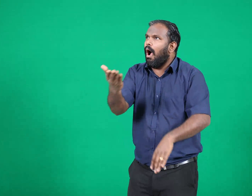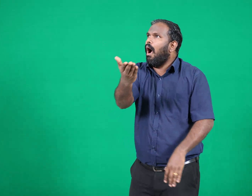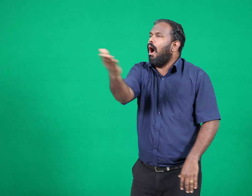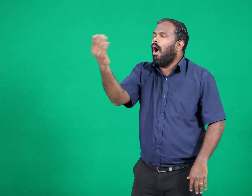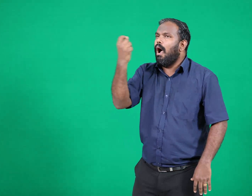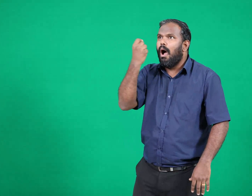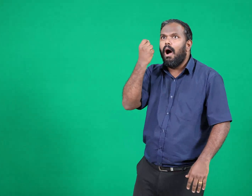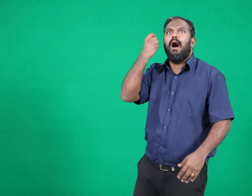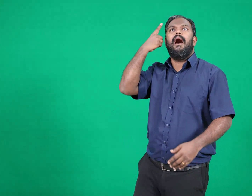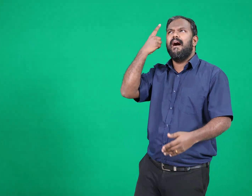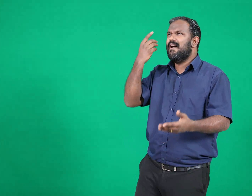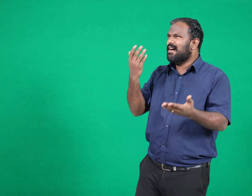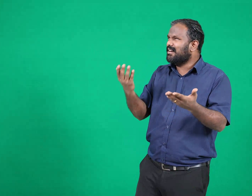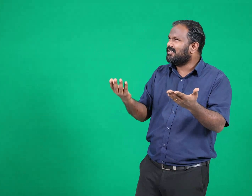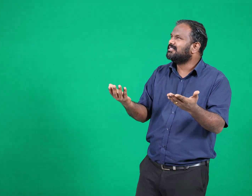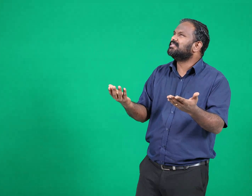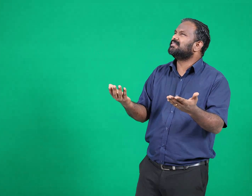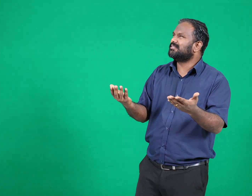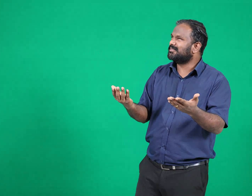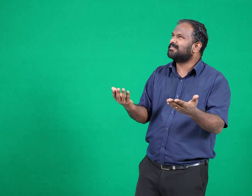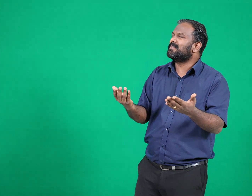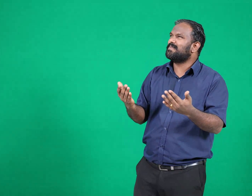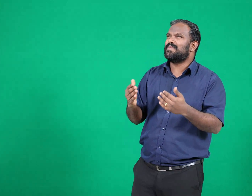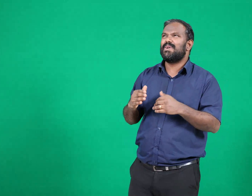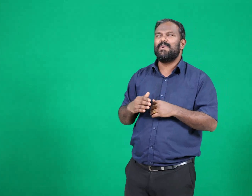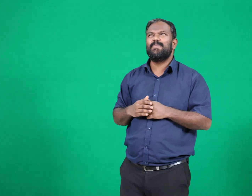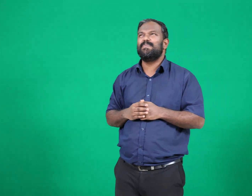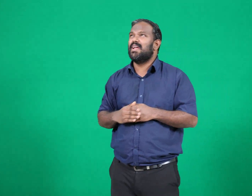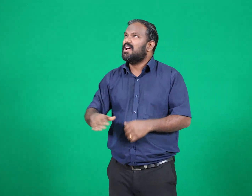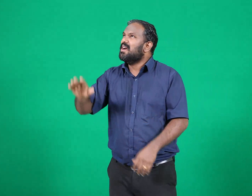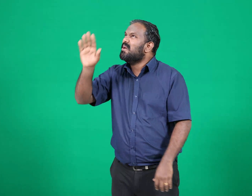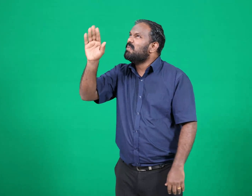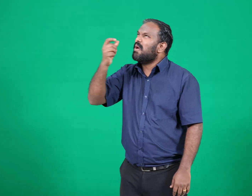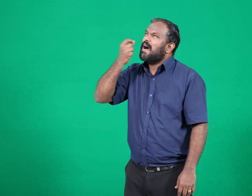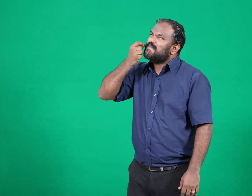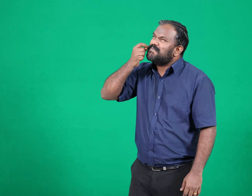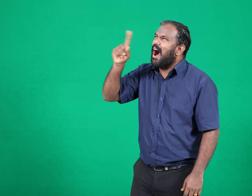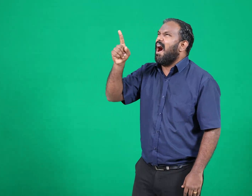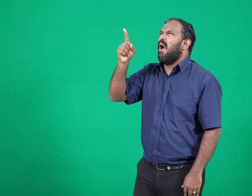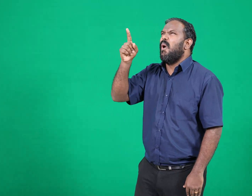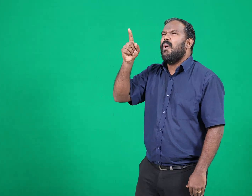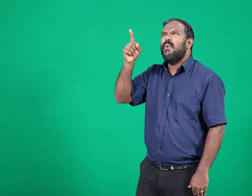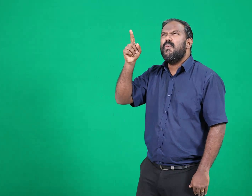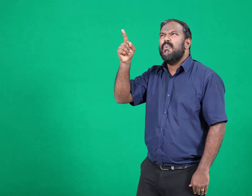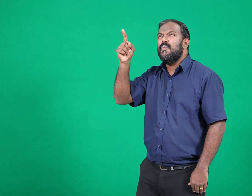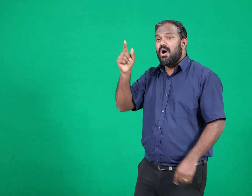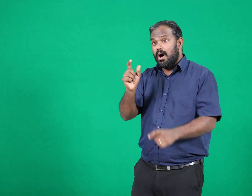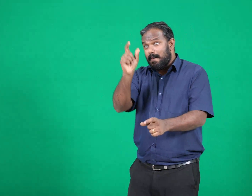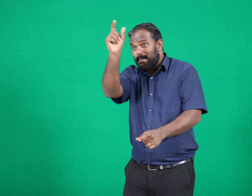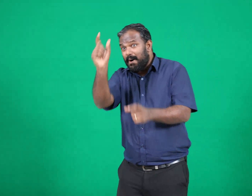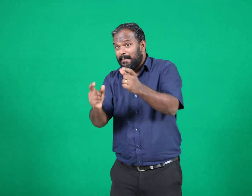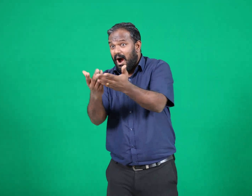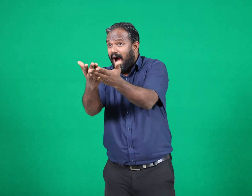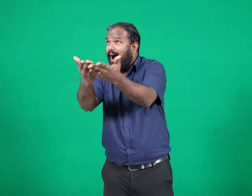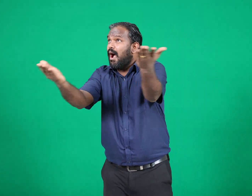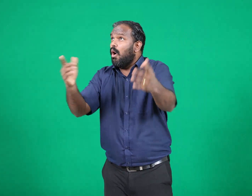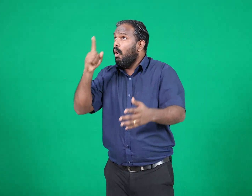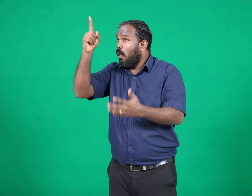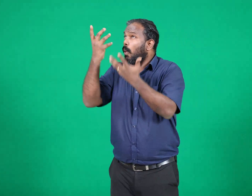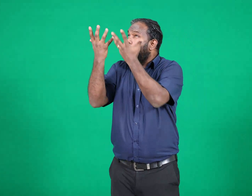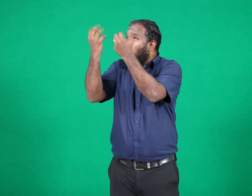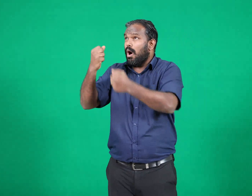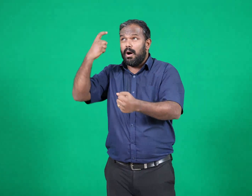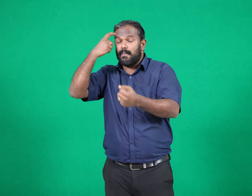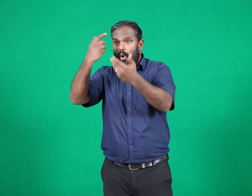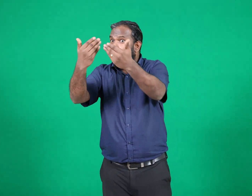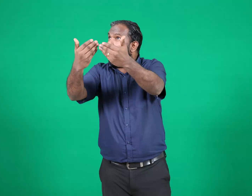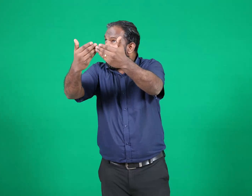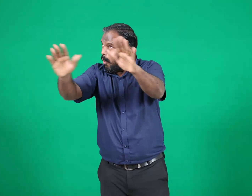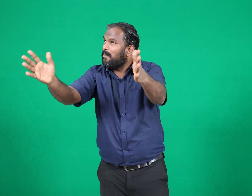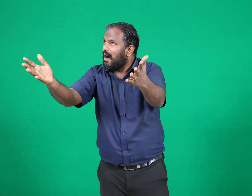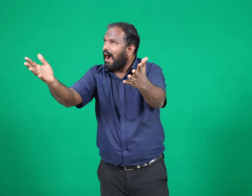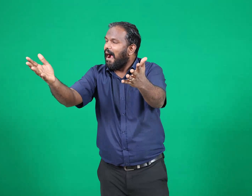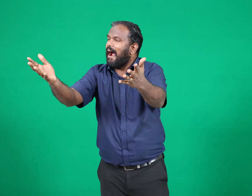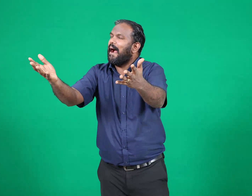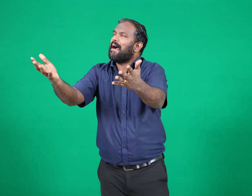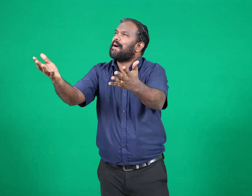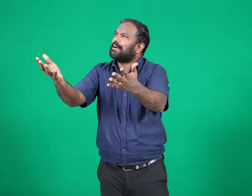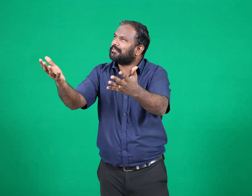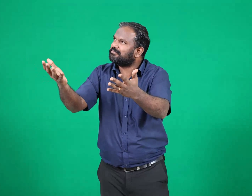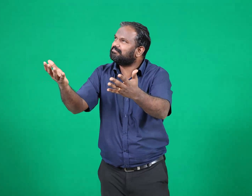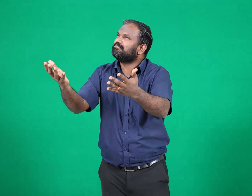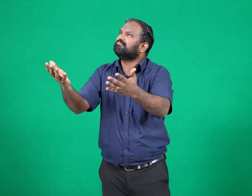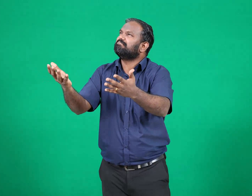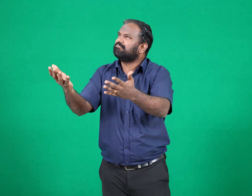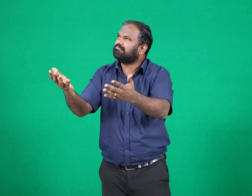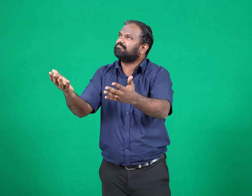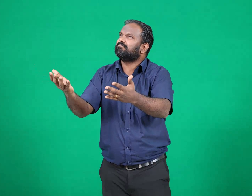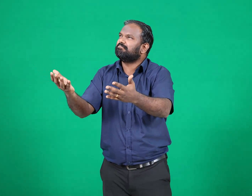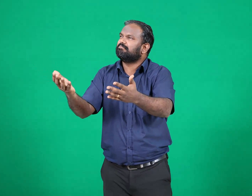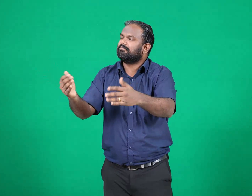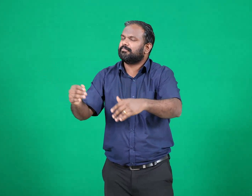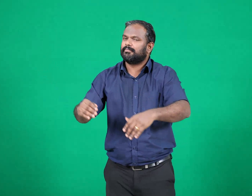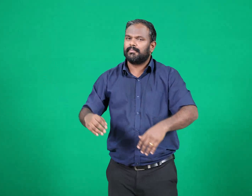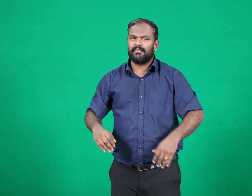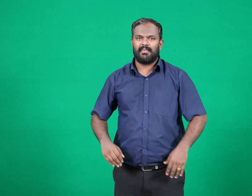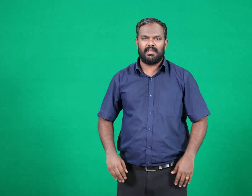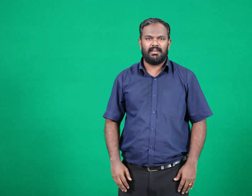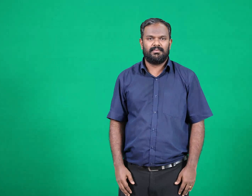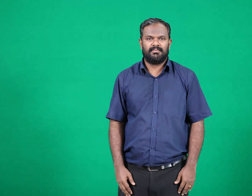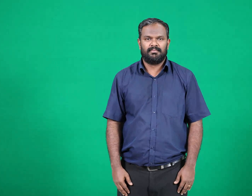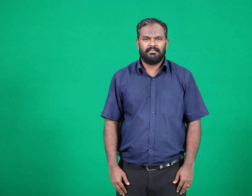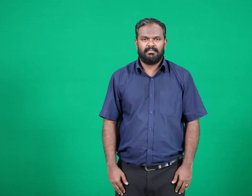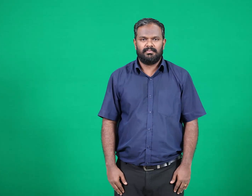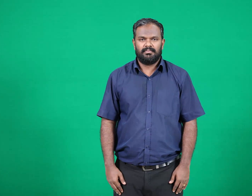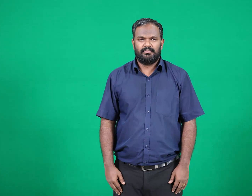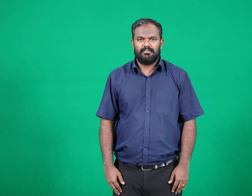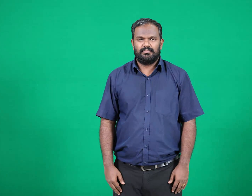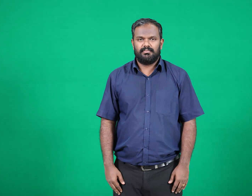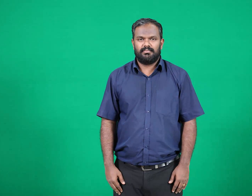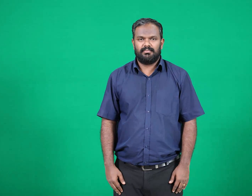Yes, Father, for this was well-pleasing in Your sight.